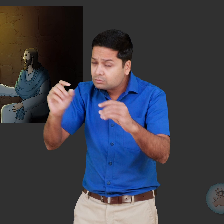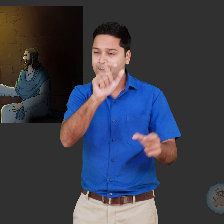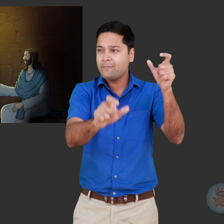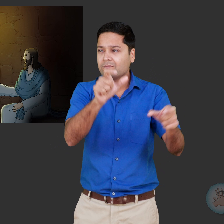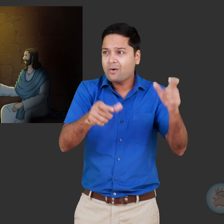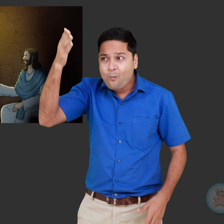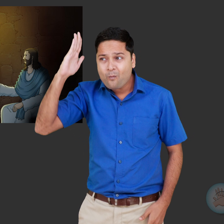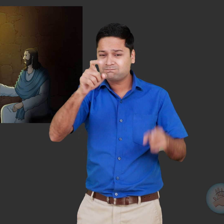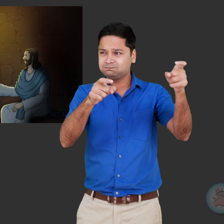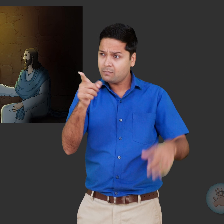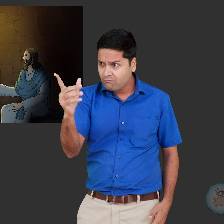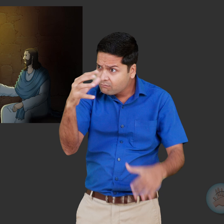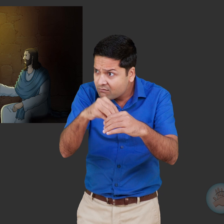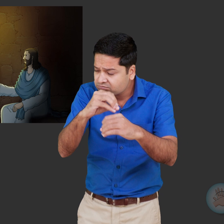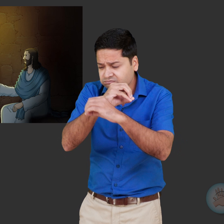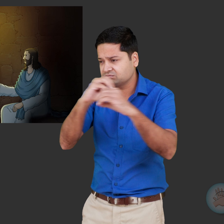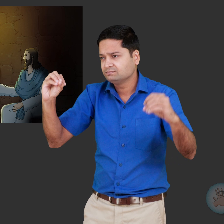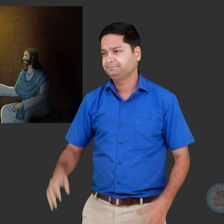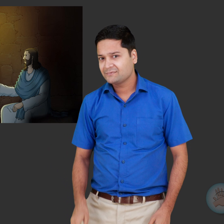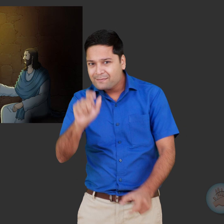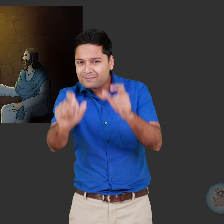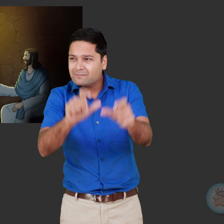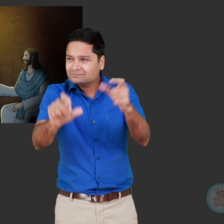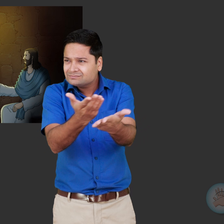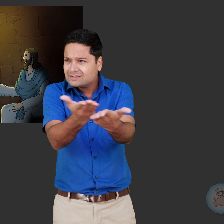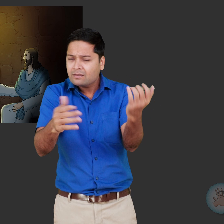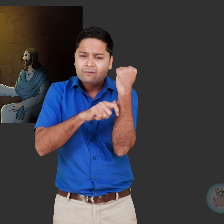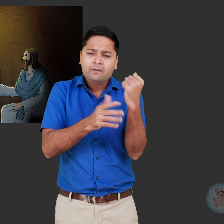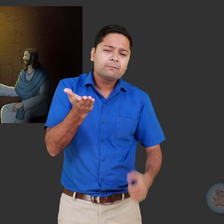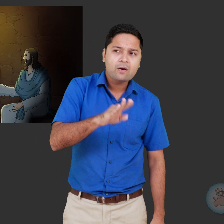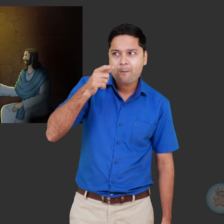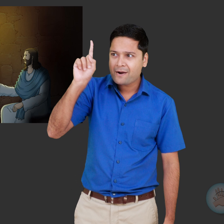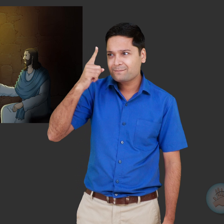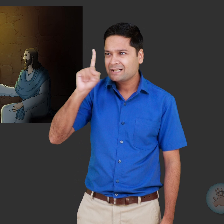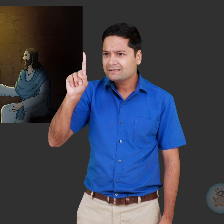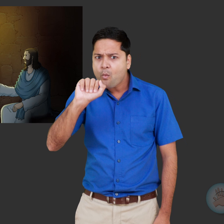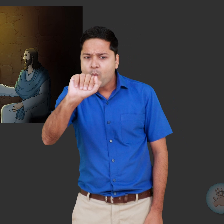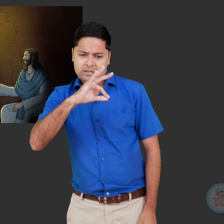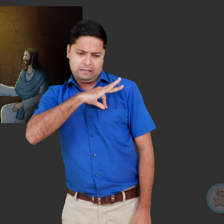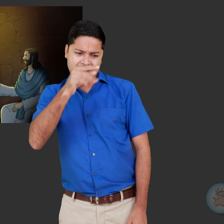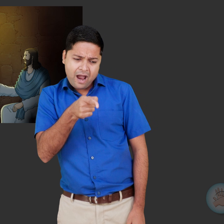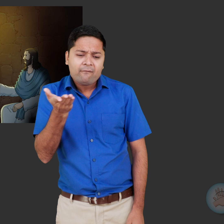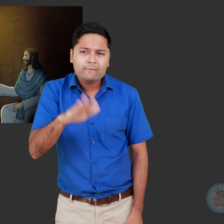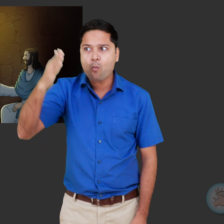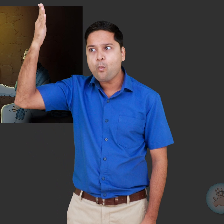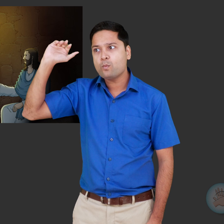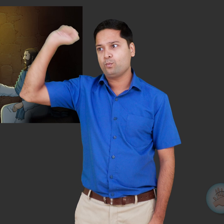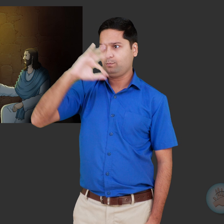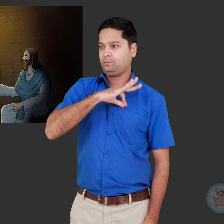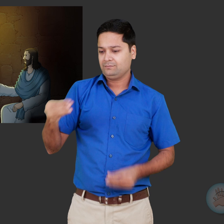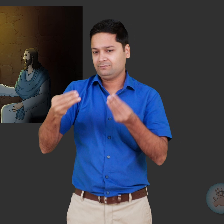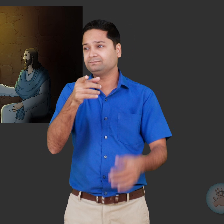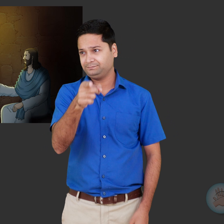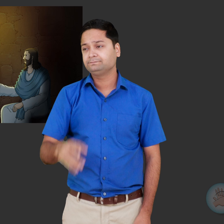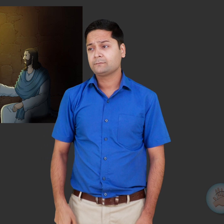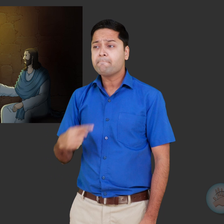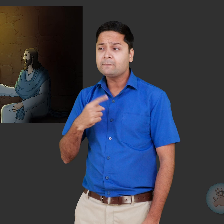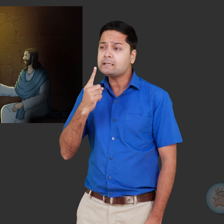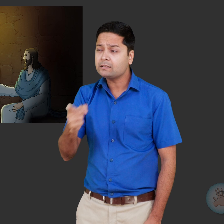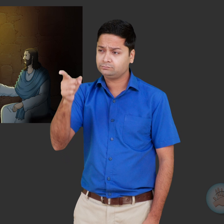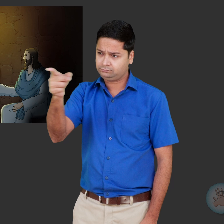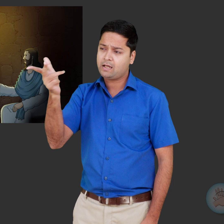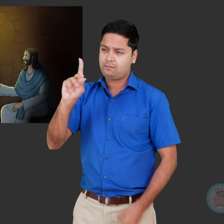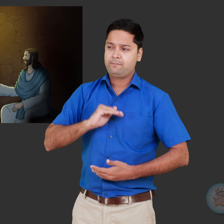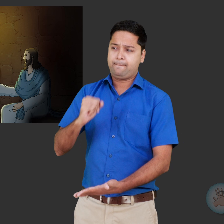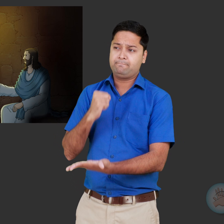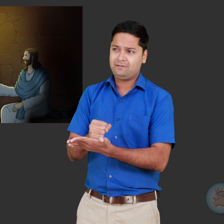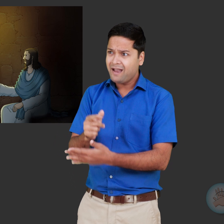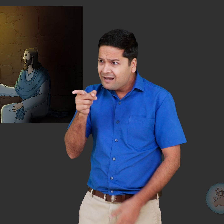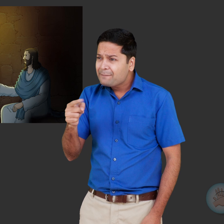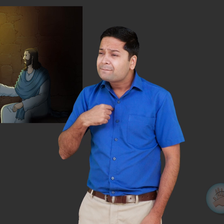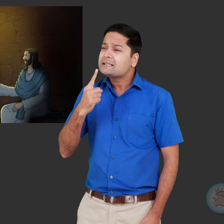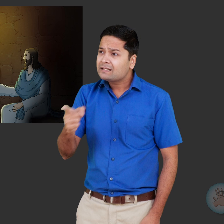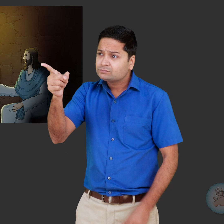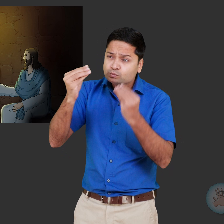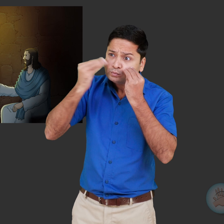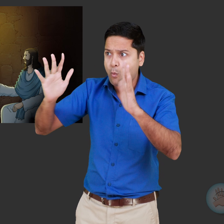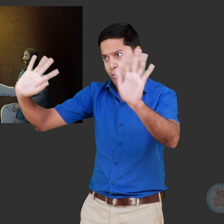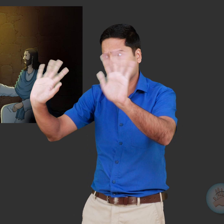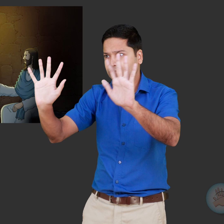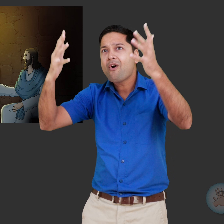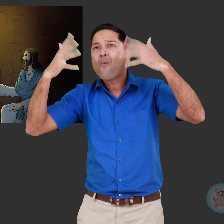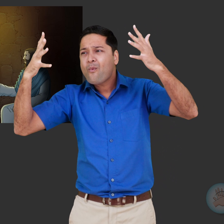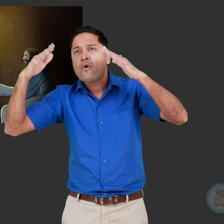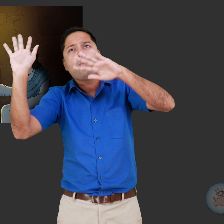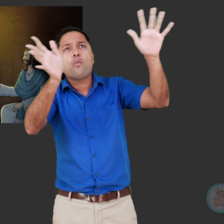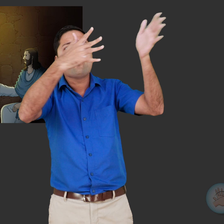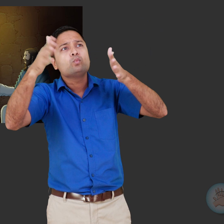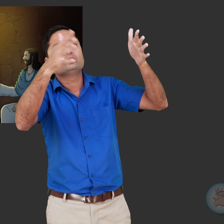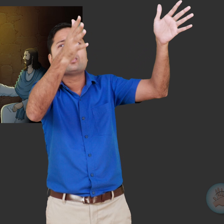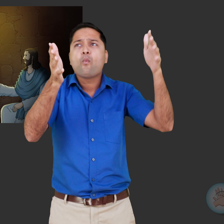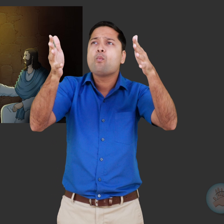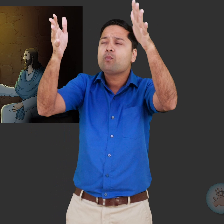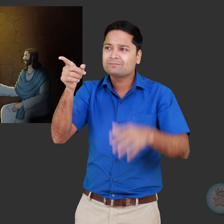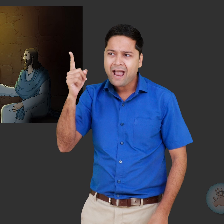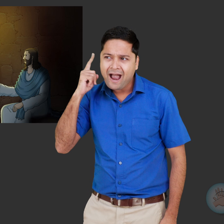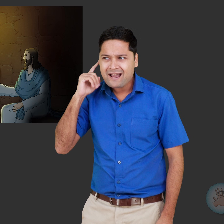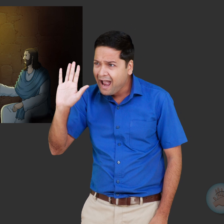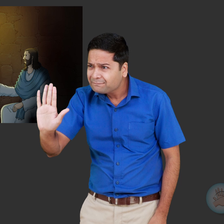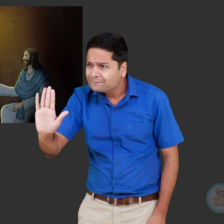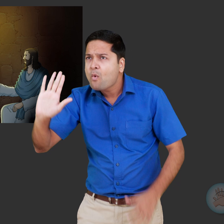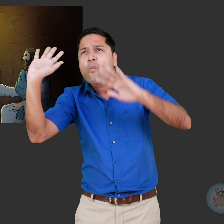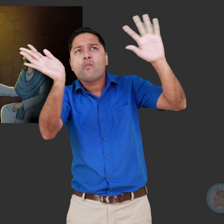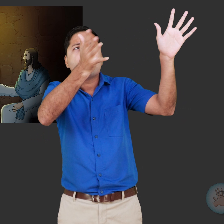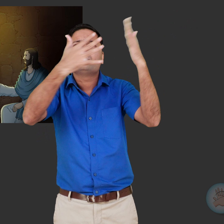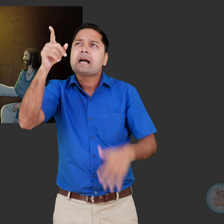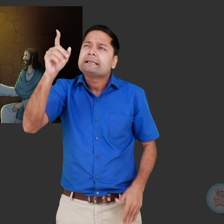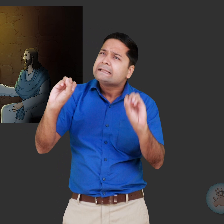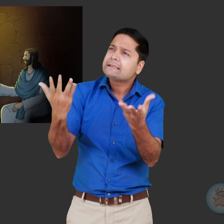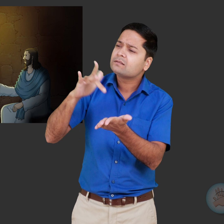Flesh is born of flesh, but spirit is born of the Spirit. Do not be amazed that I said, ‘You must be born again.’ The wind blows where it wishes.